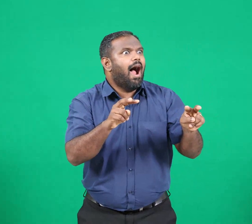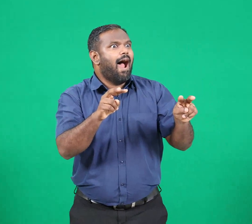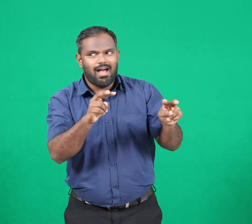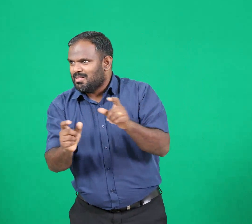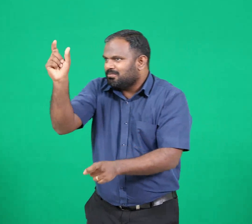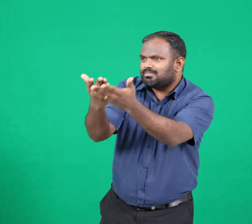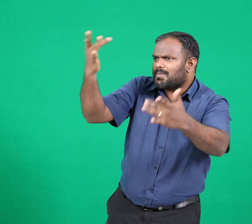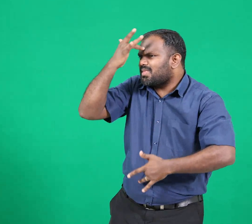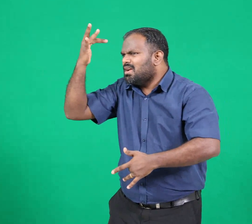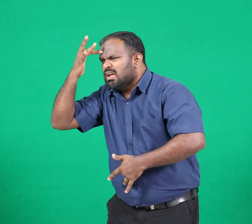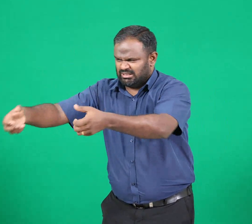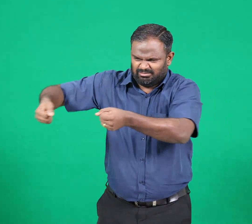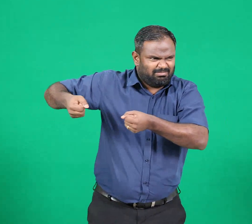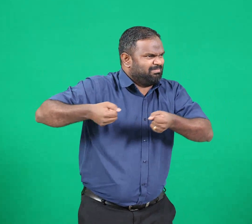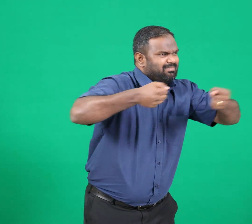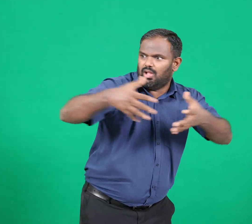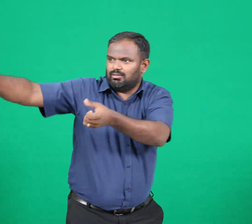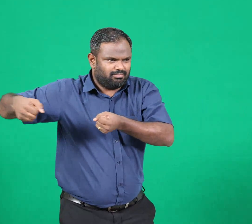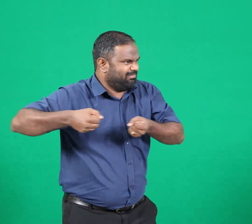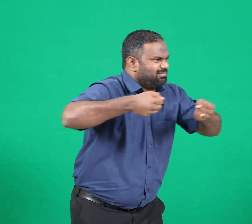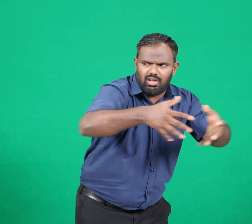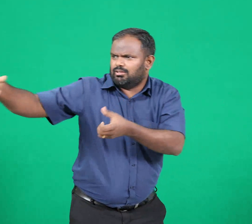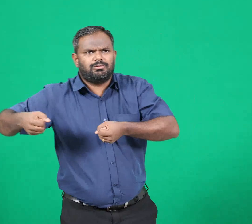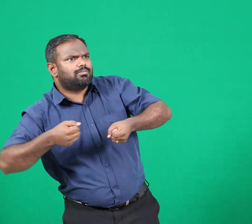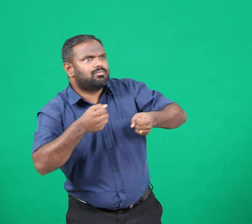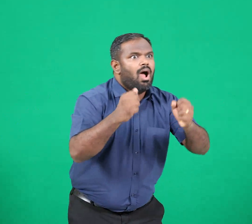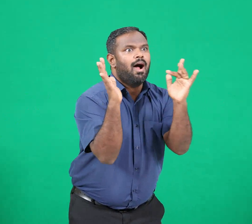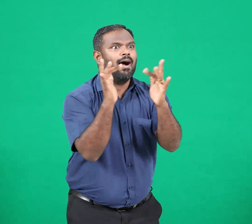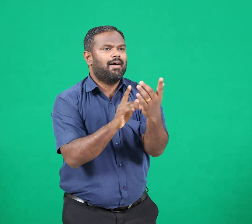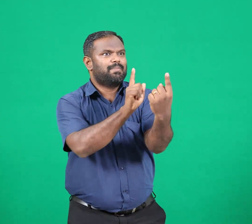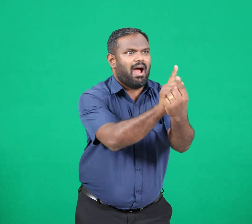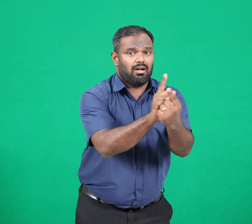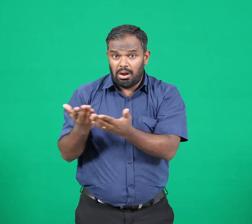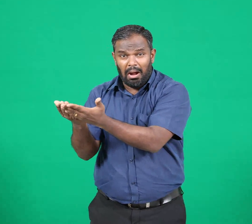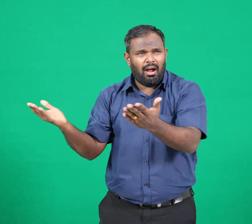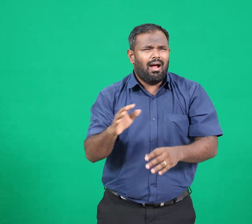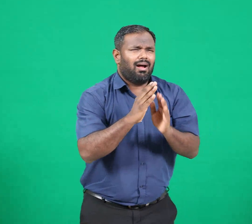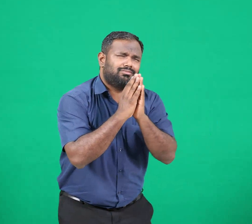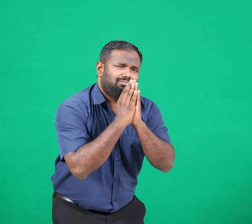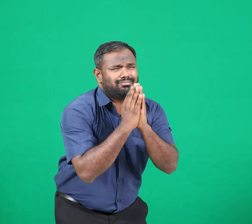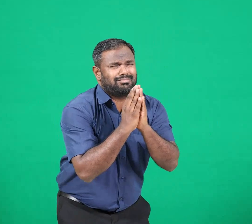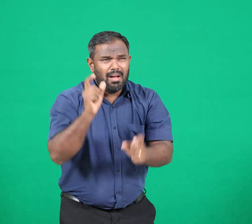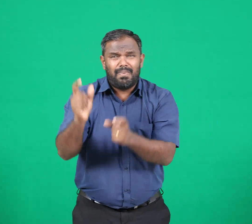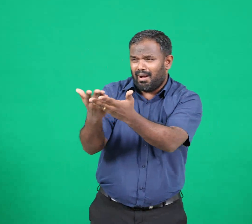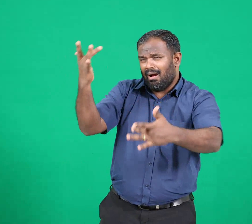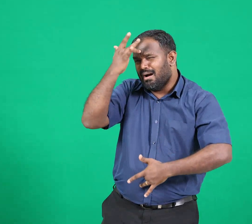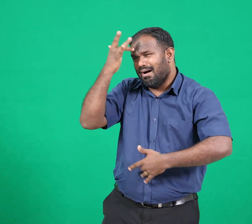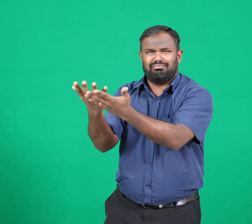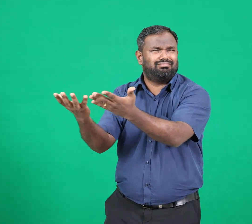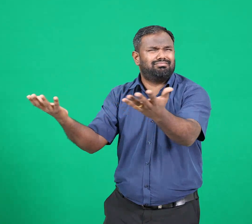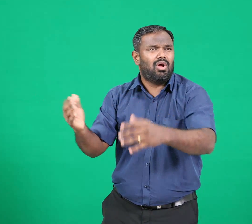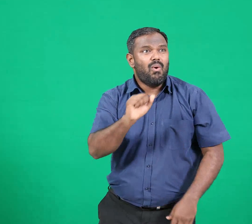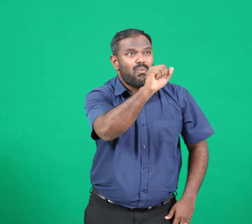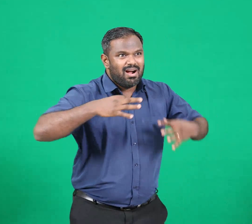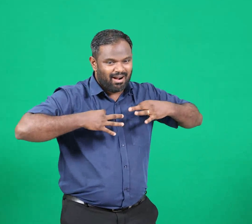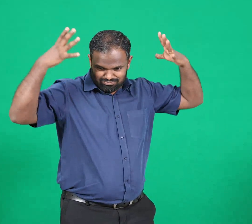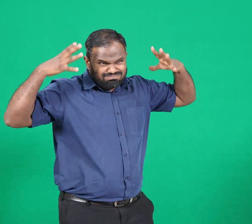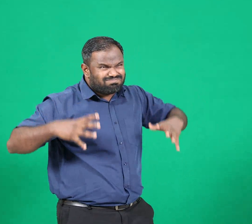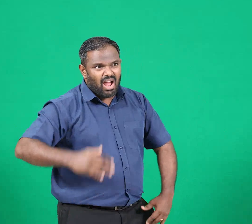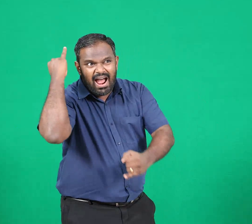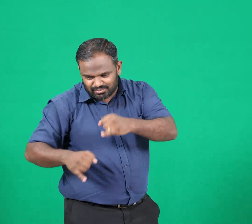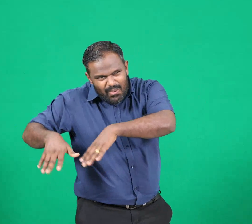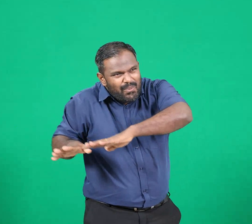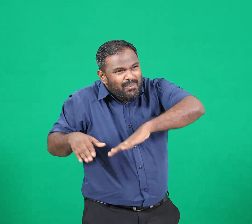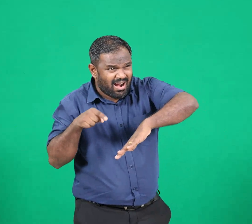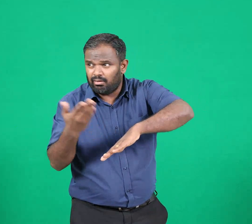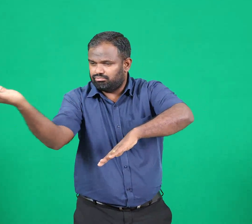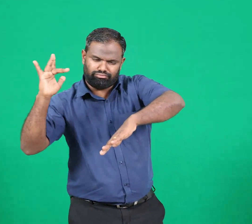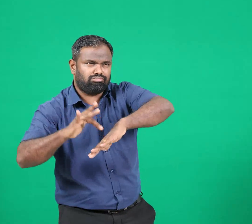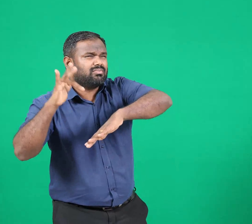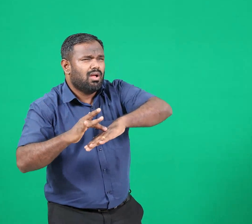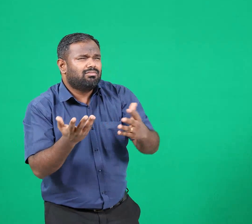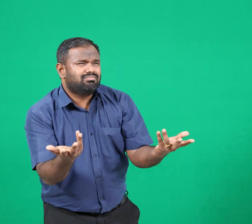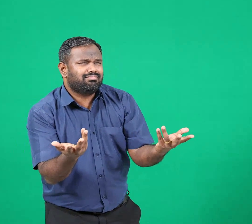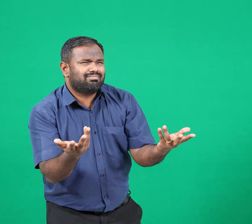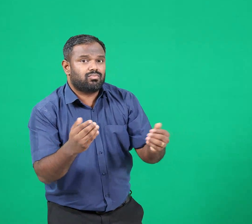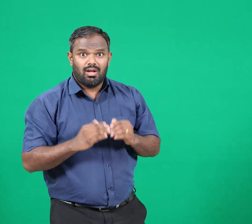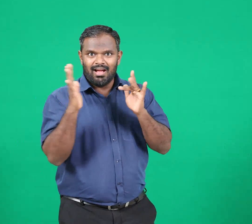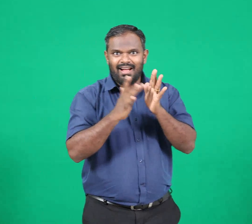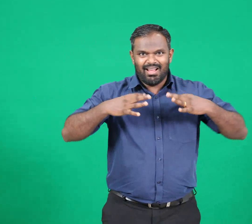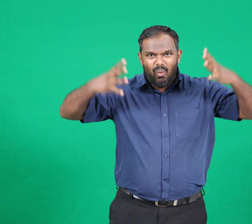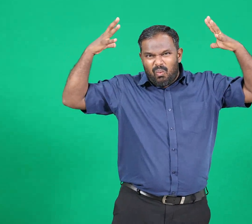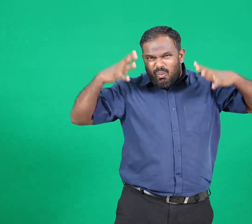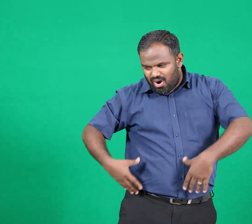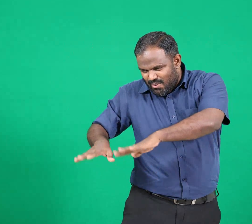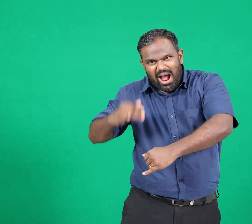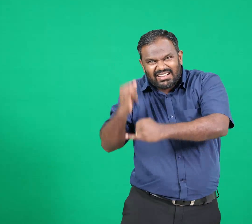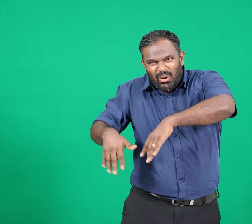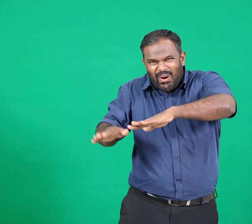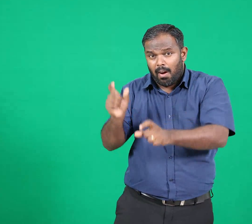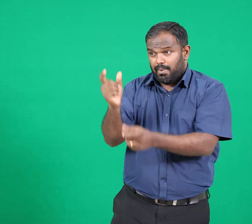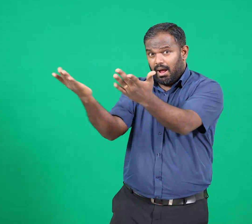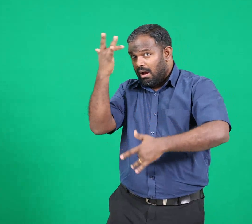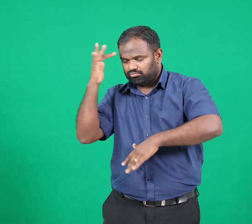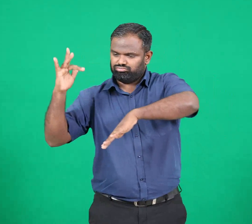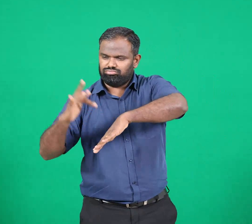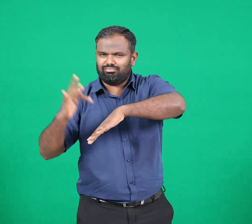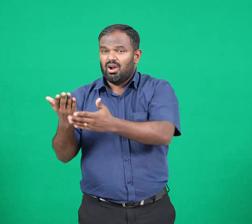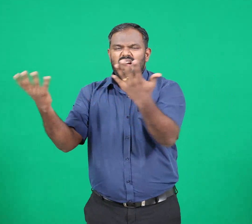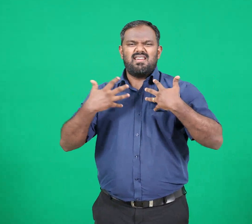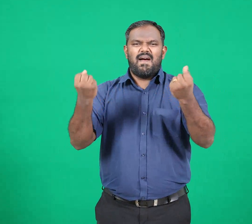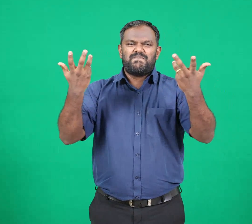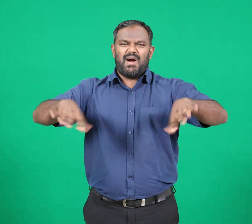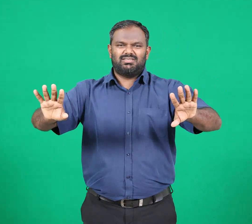People brought all the sick to Him and begged Him just to let them touch the fringe of His cloak.